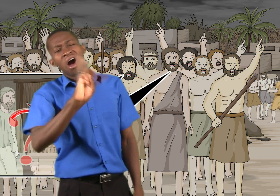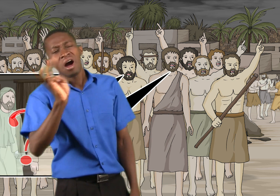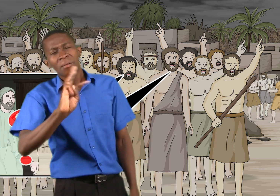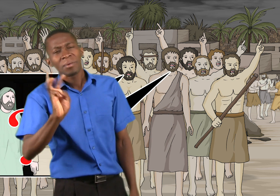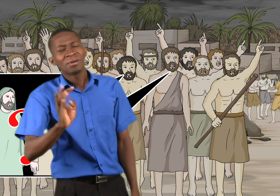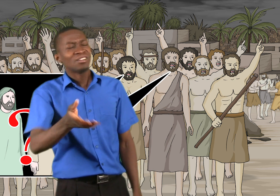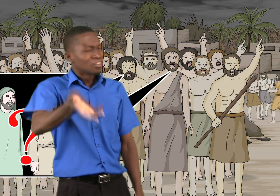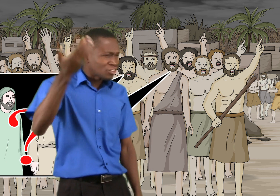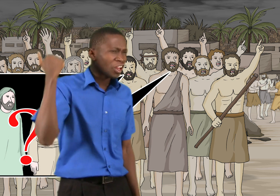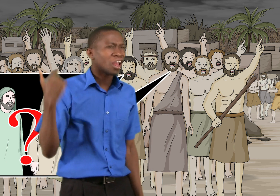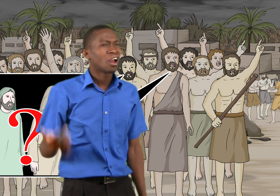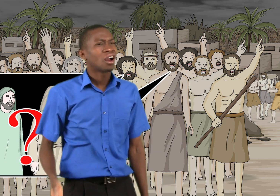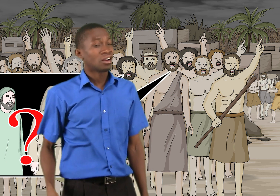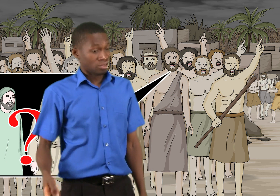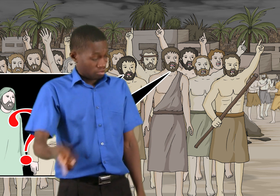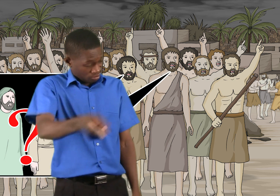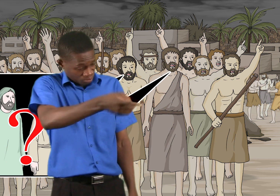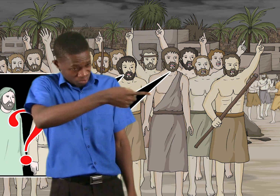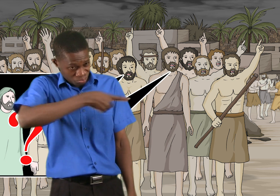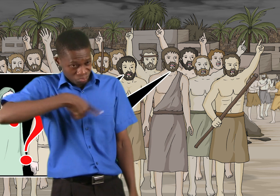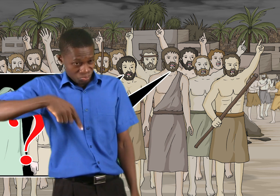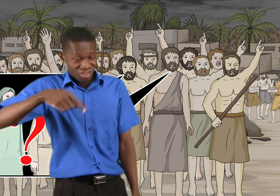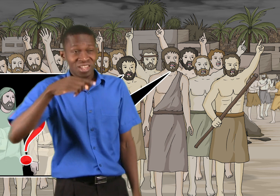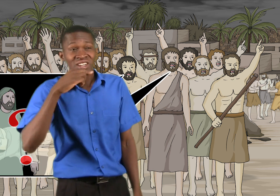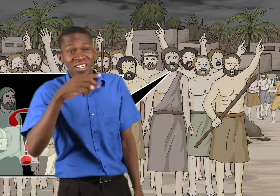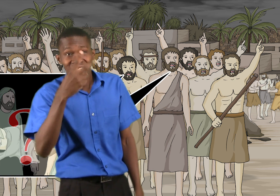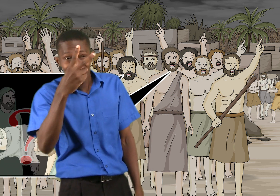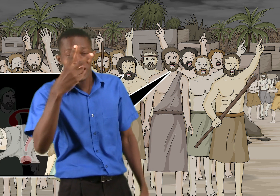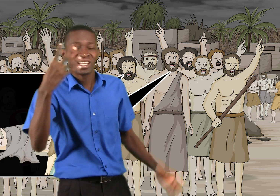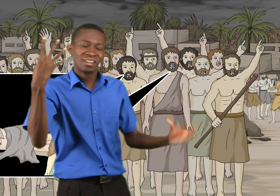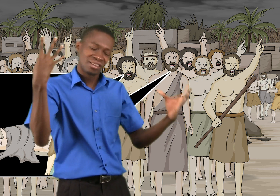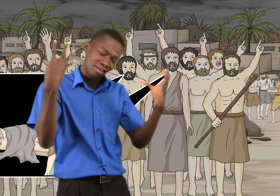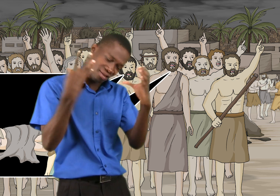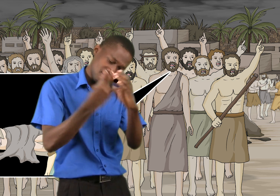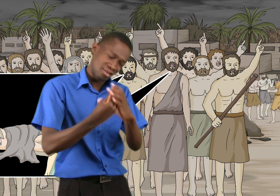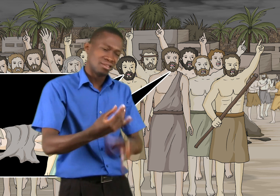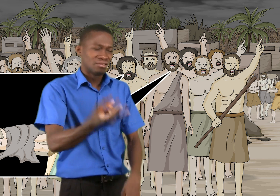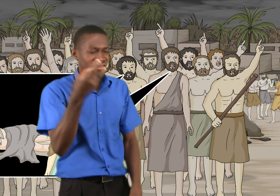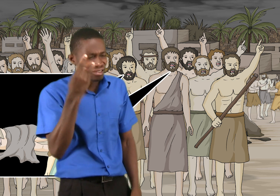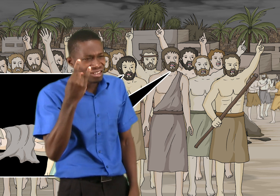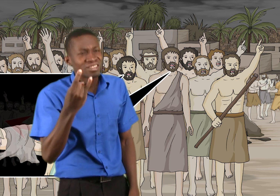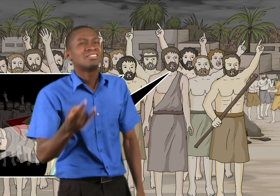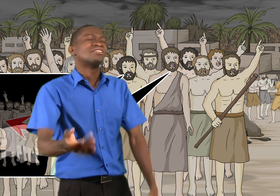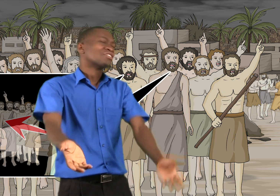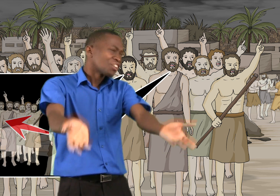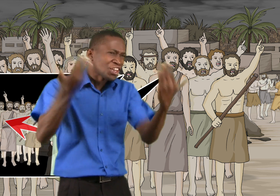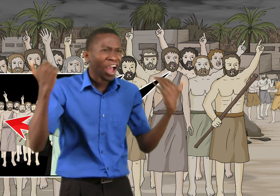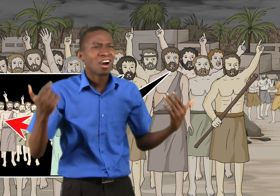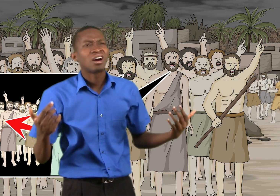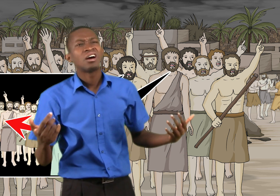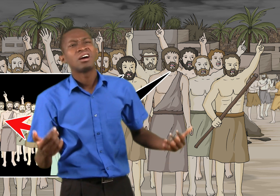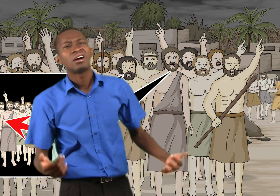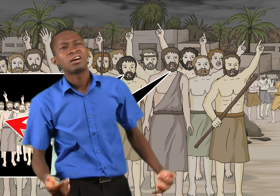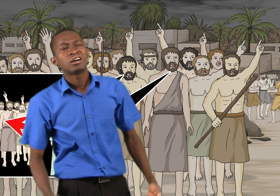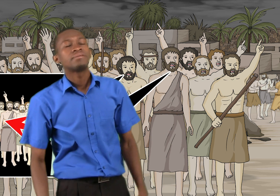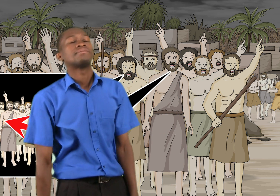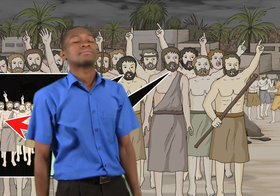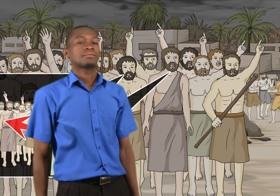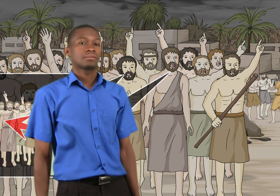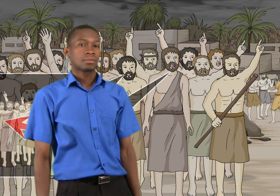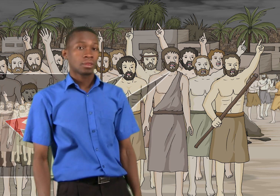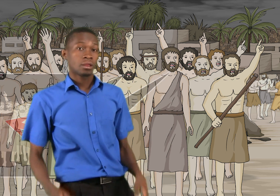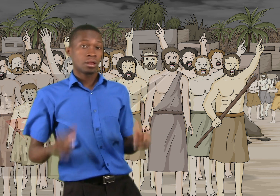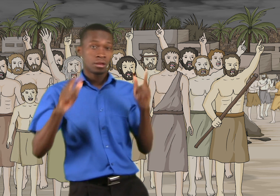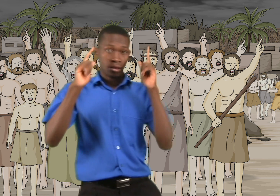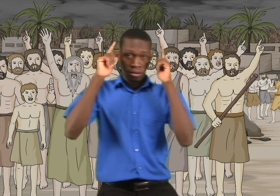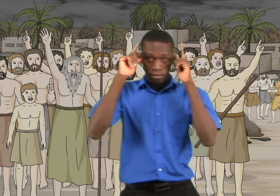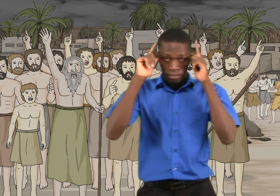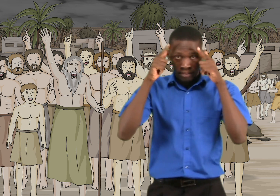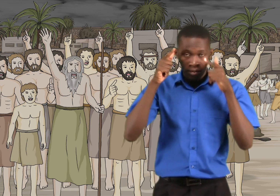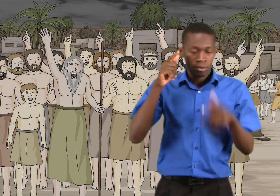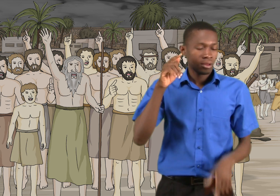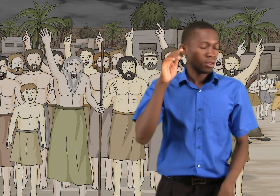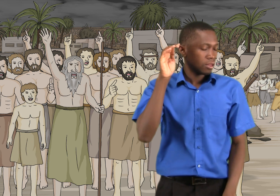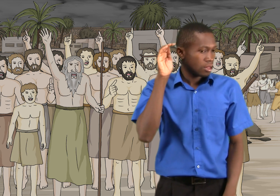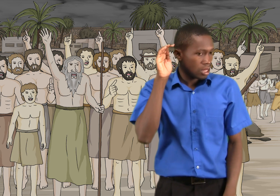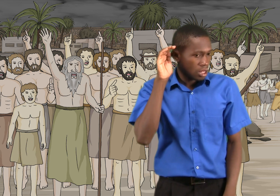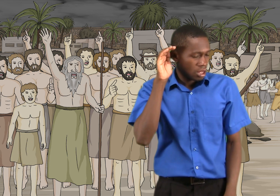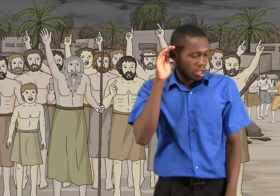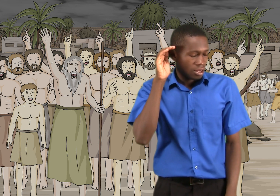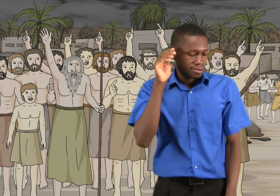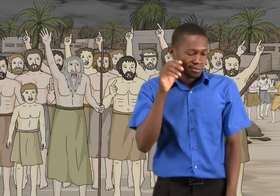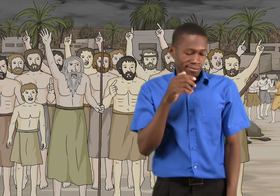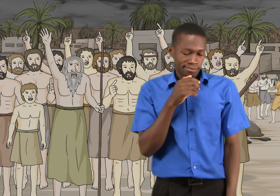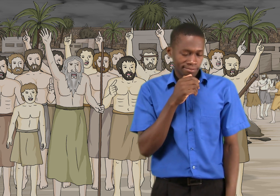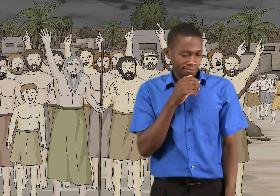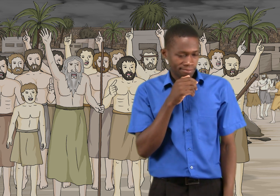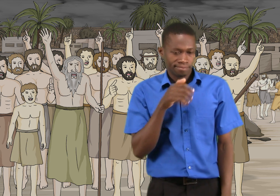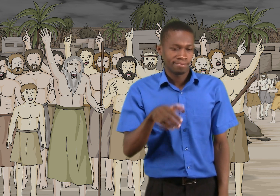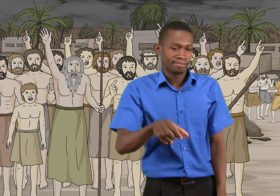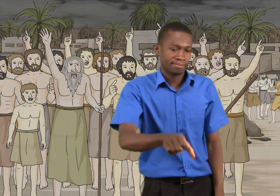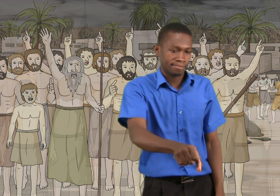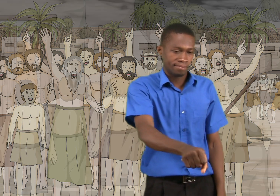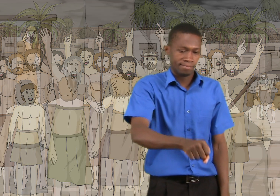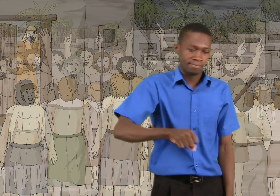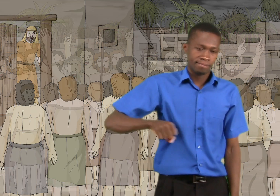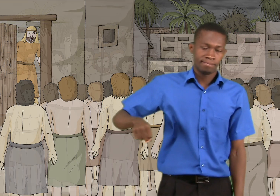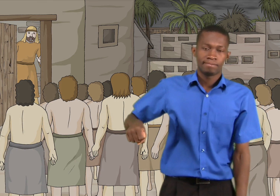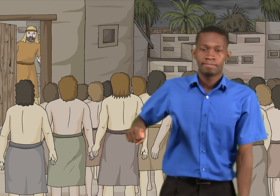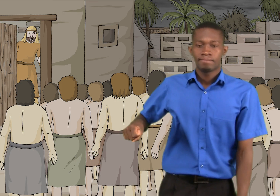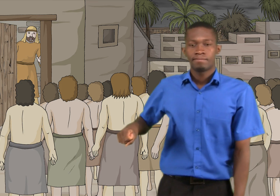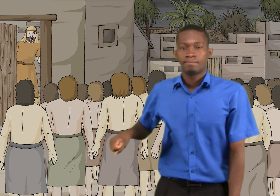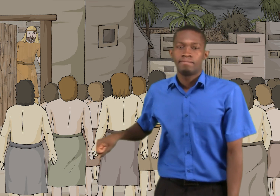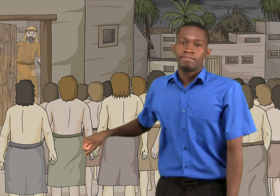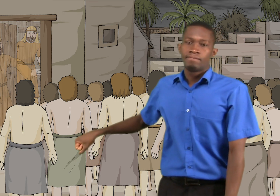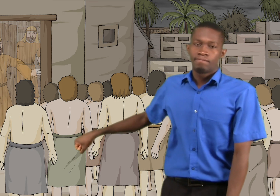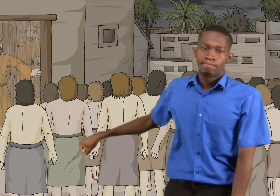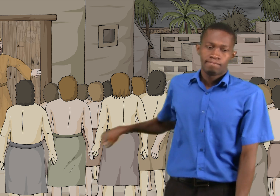Send them out to us so we can have relations with them!”